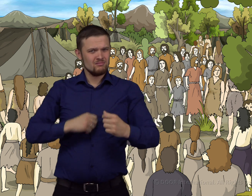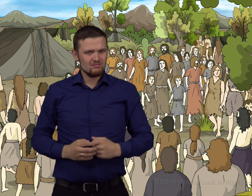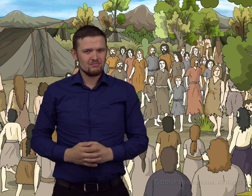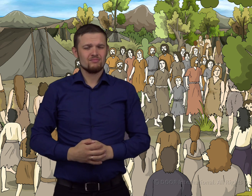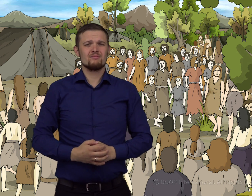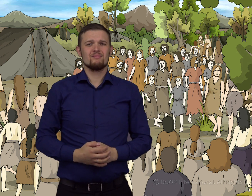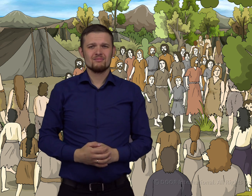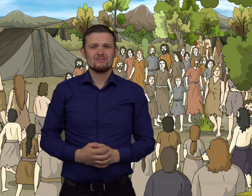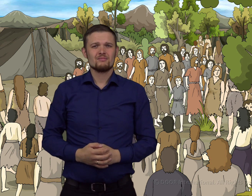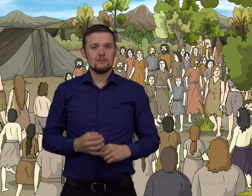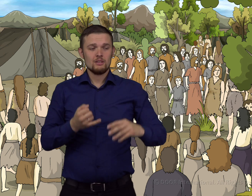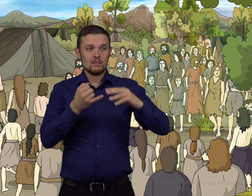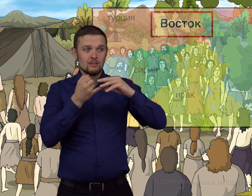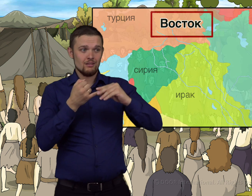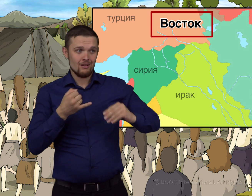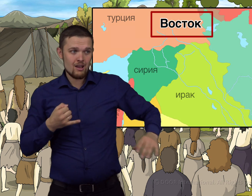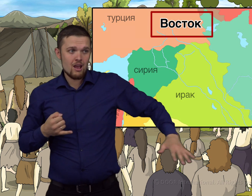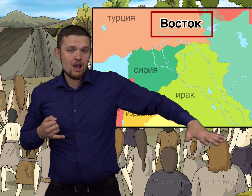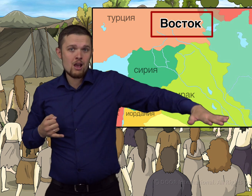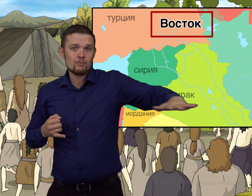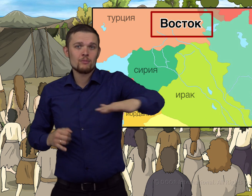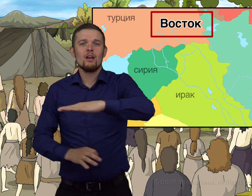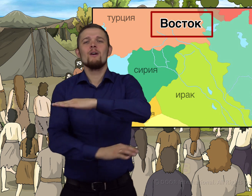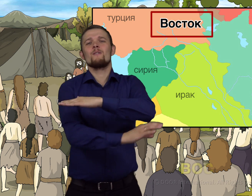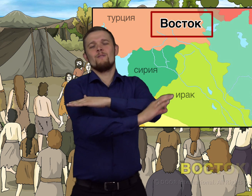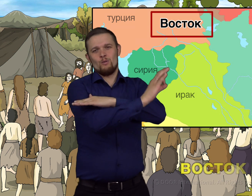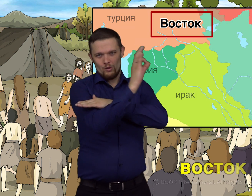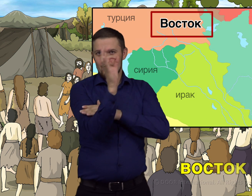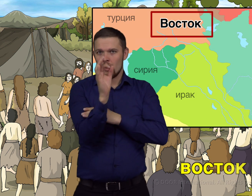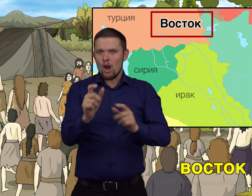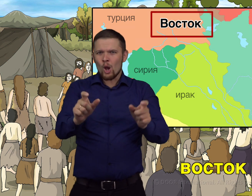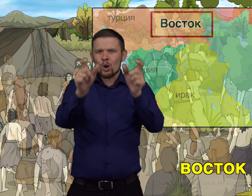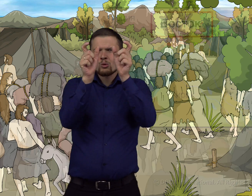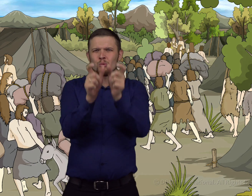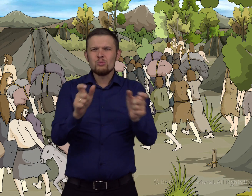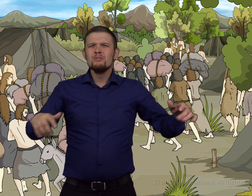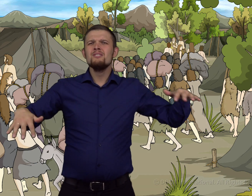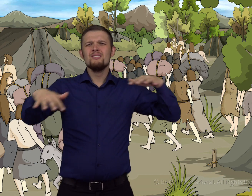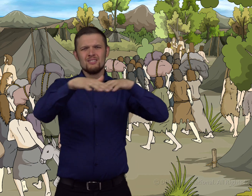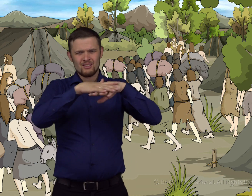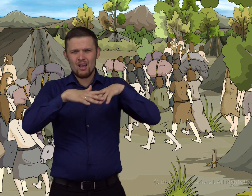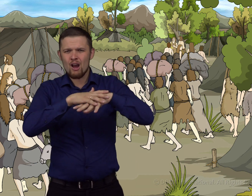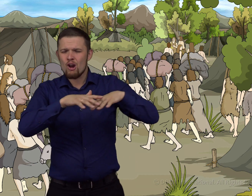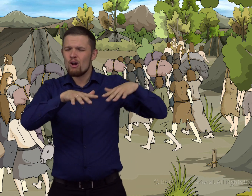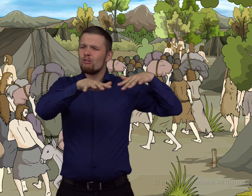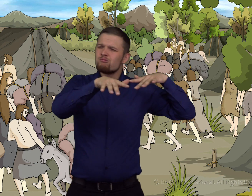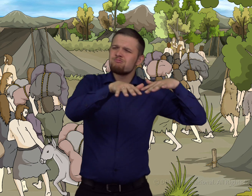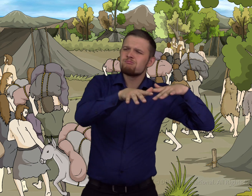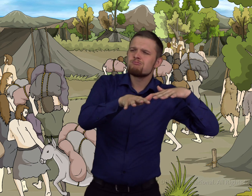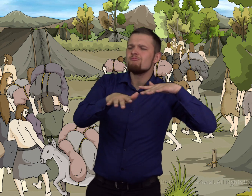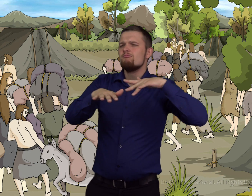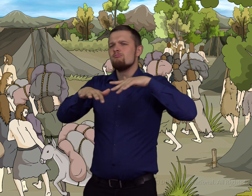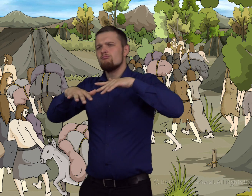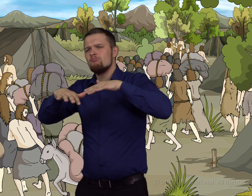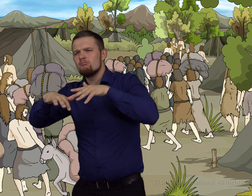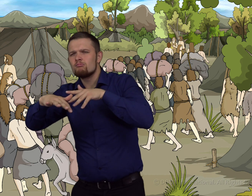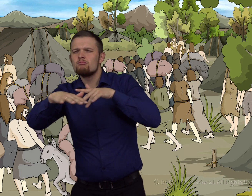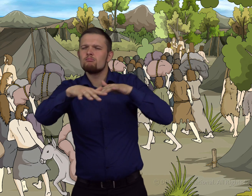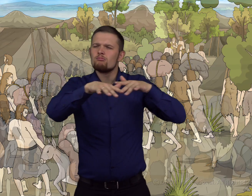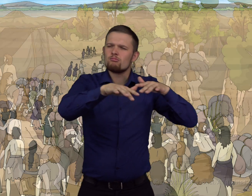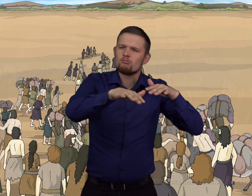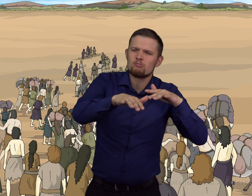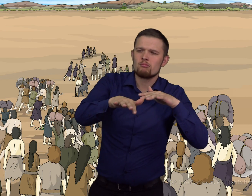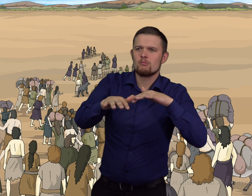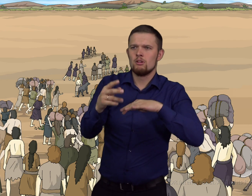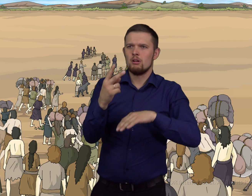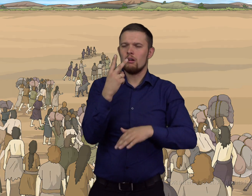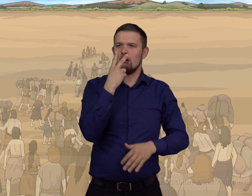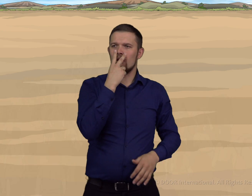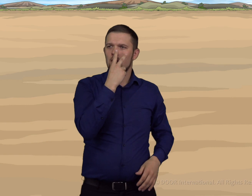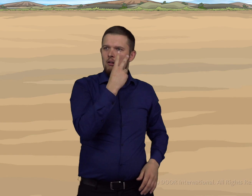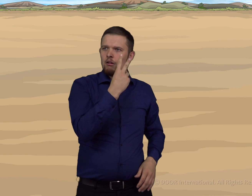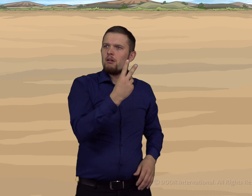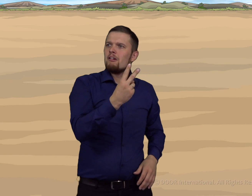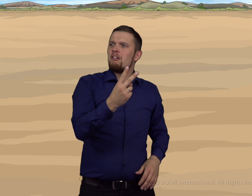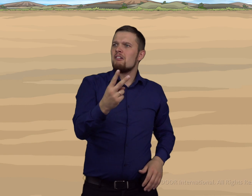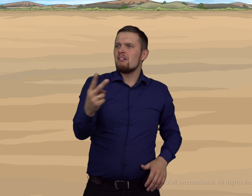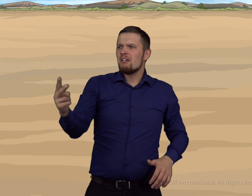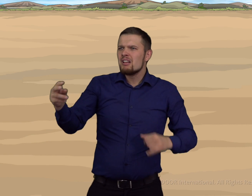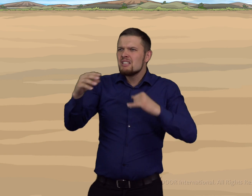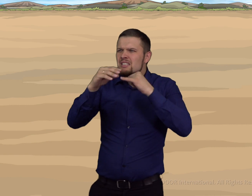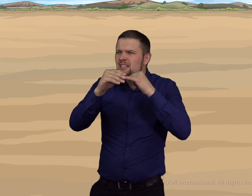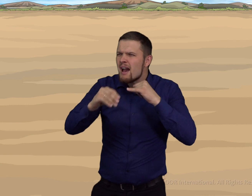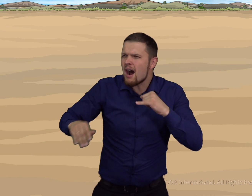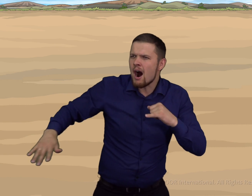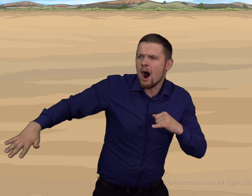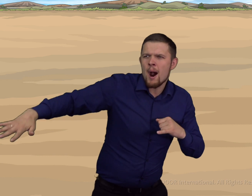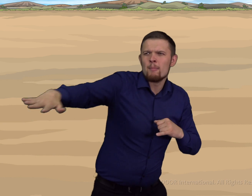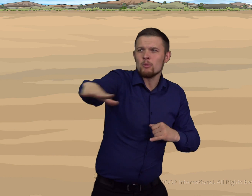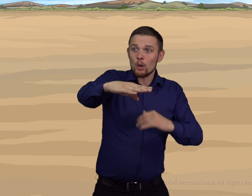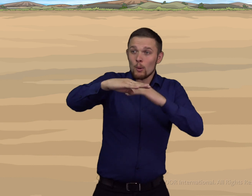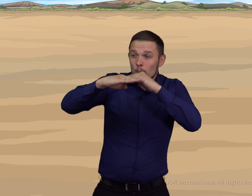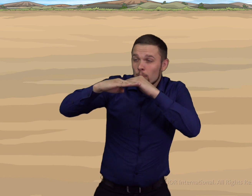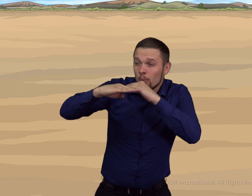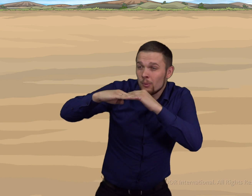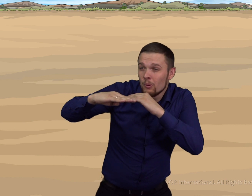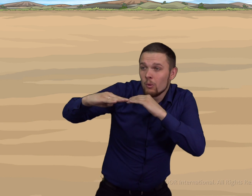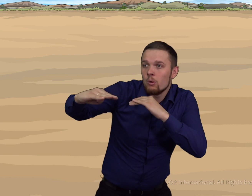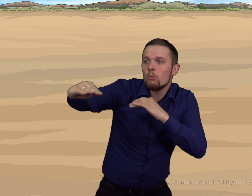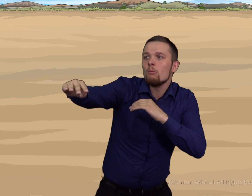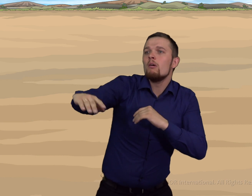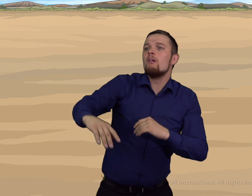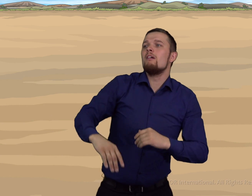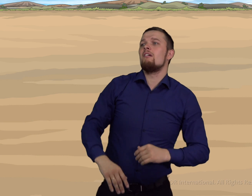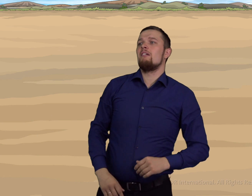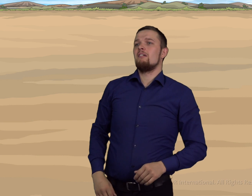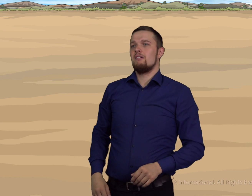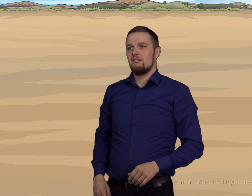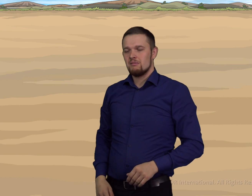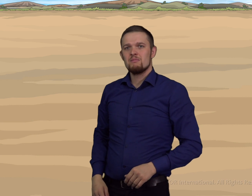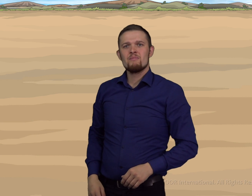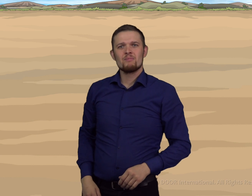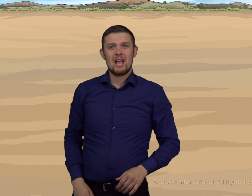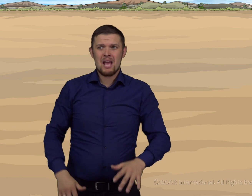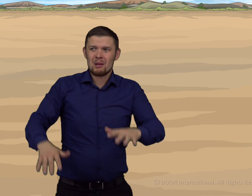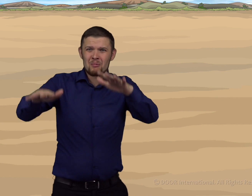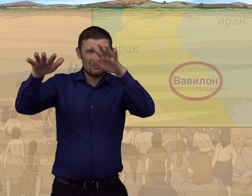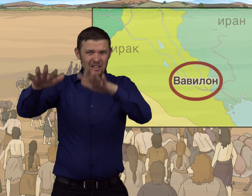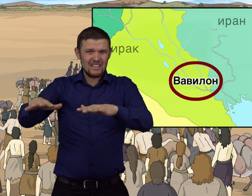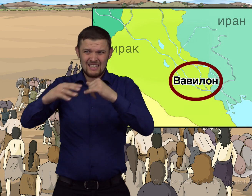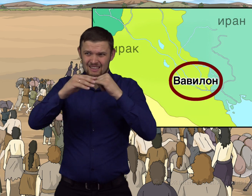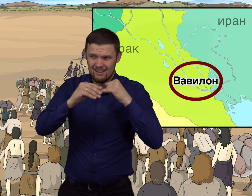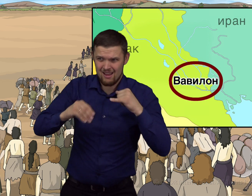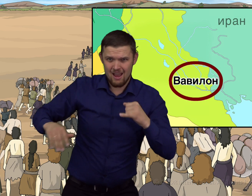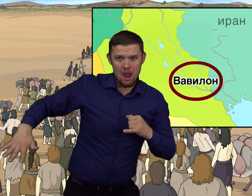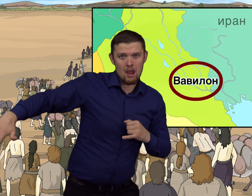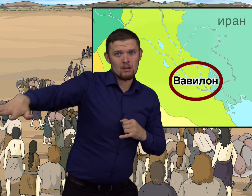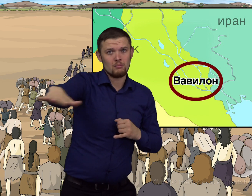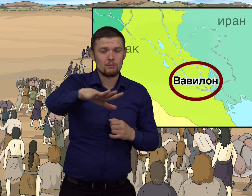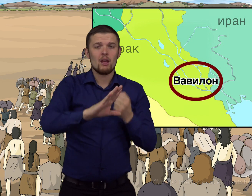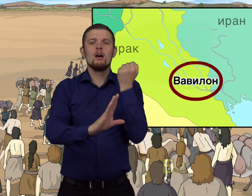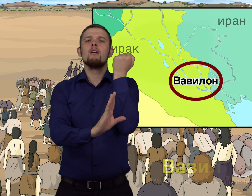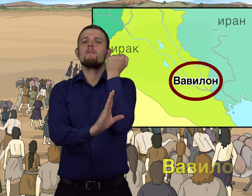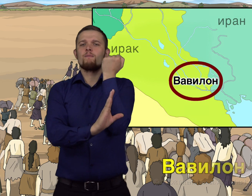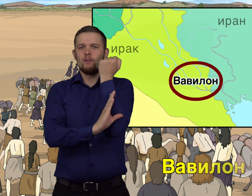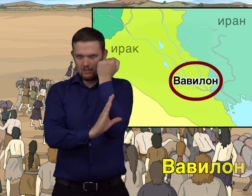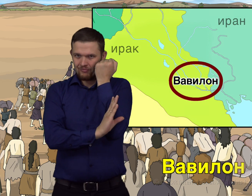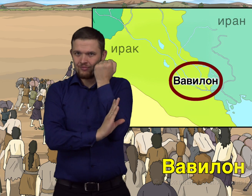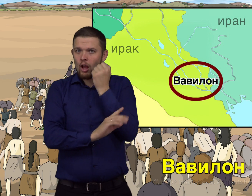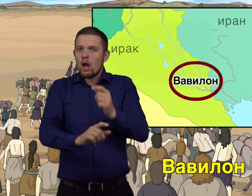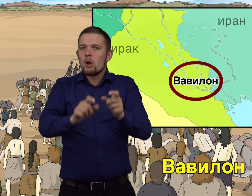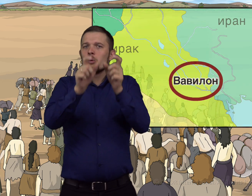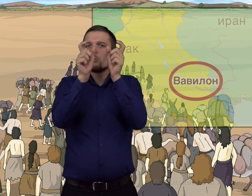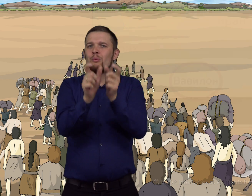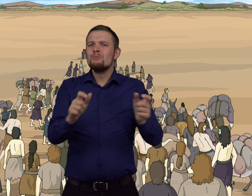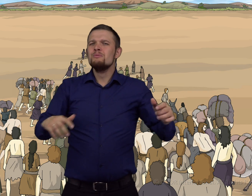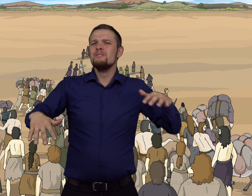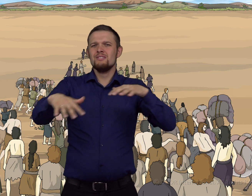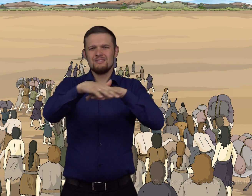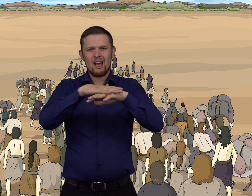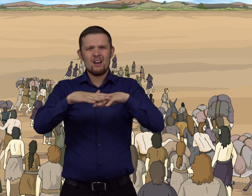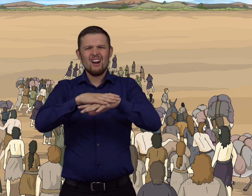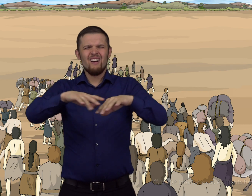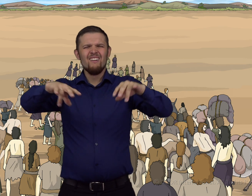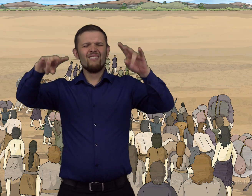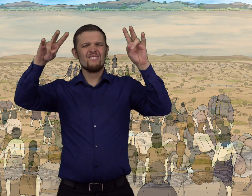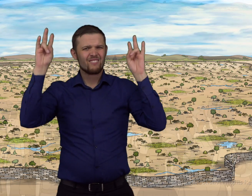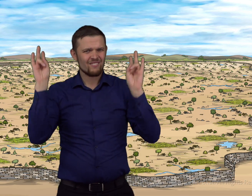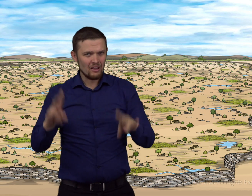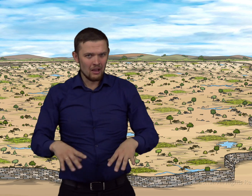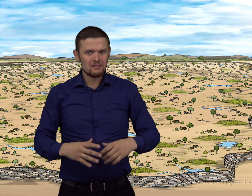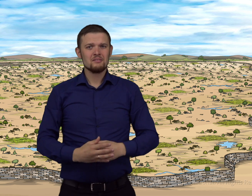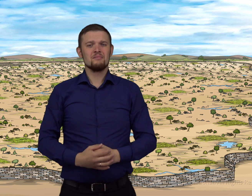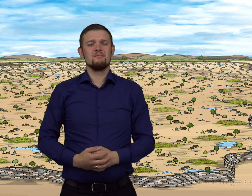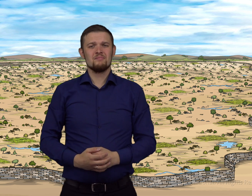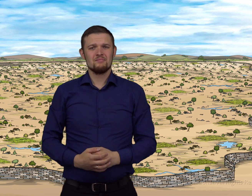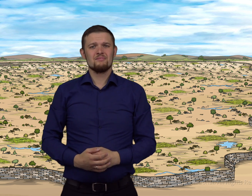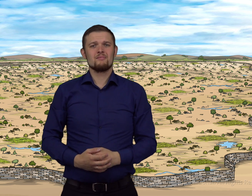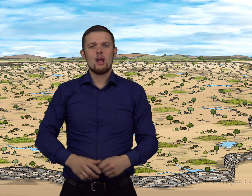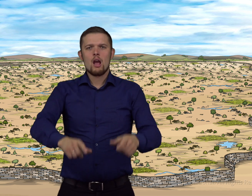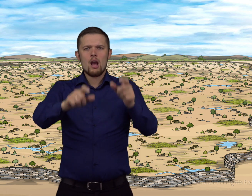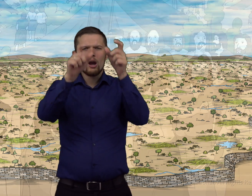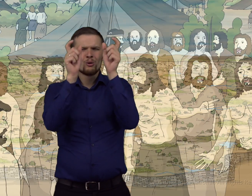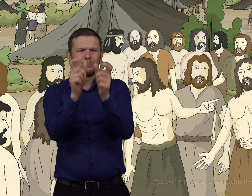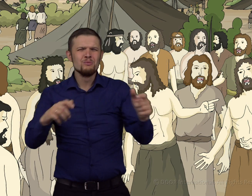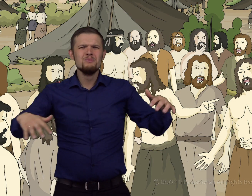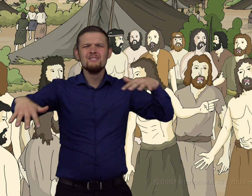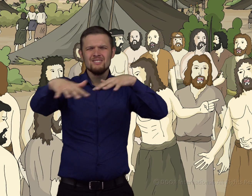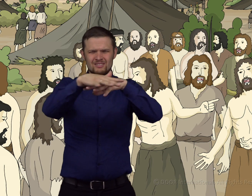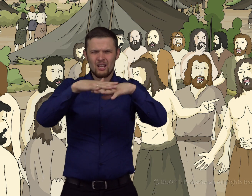And as people journeyed eastward, they found a plain in the land of Shinar and settled there.